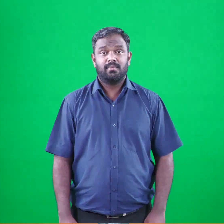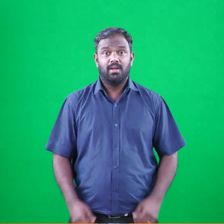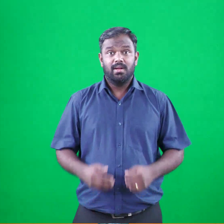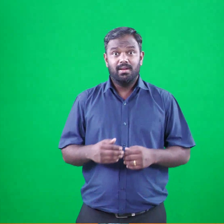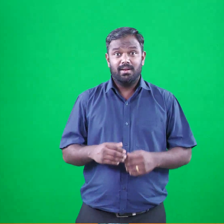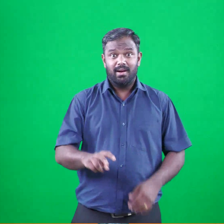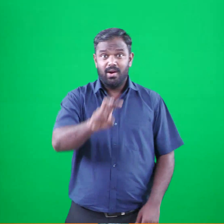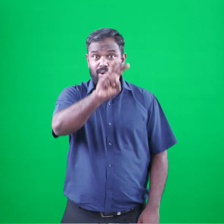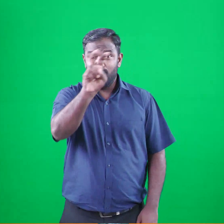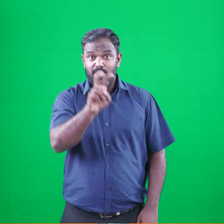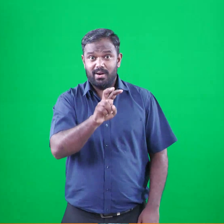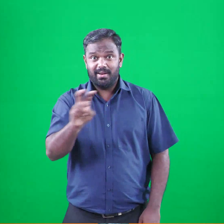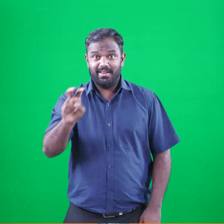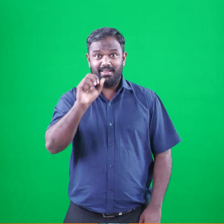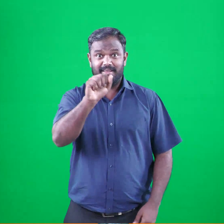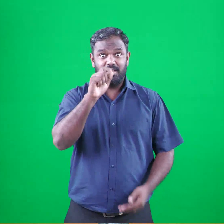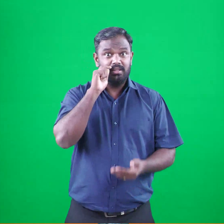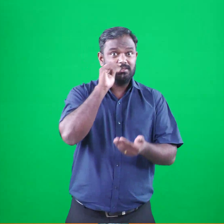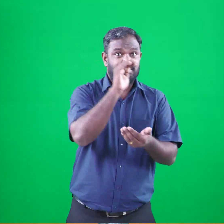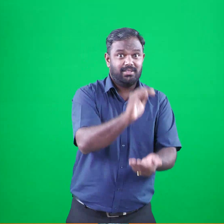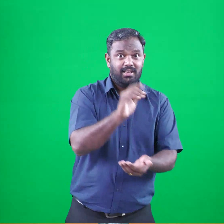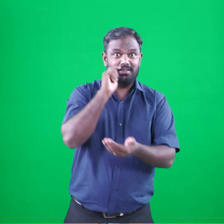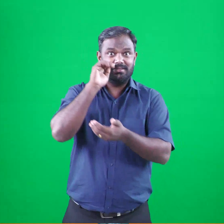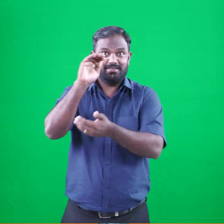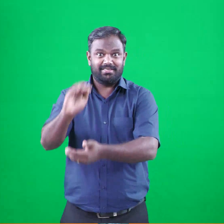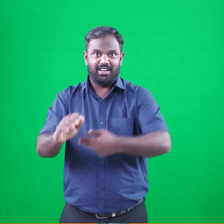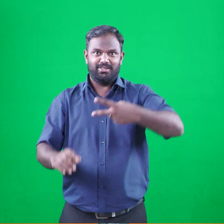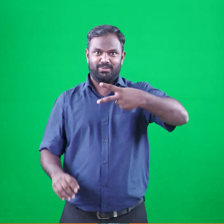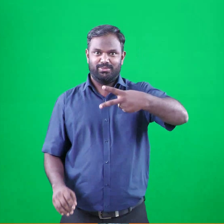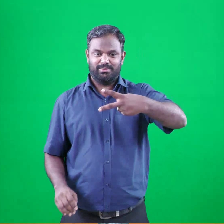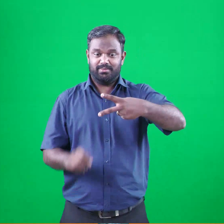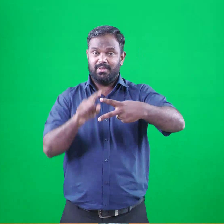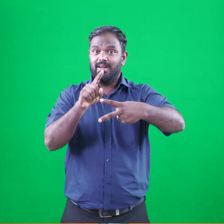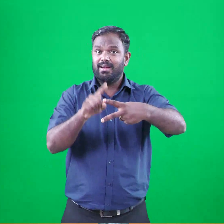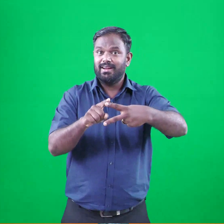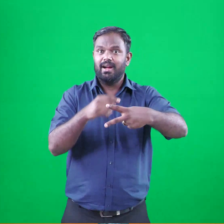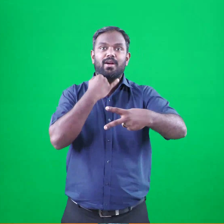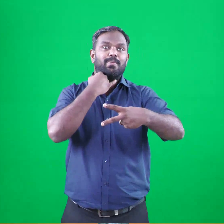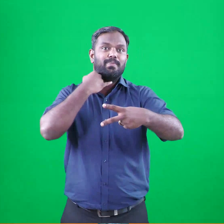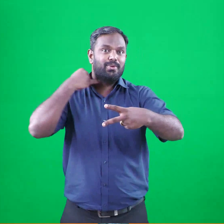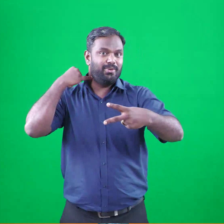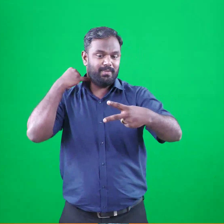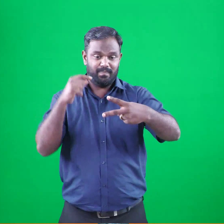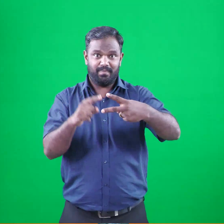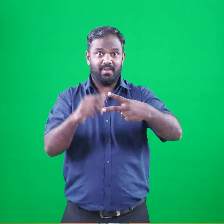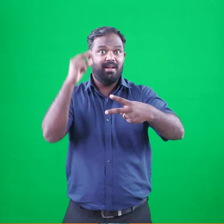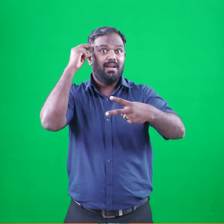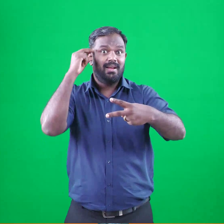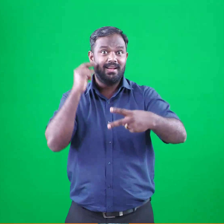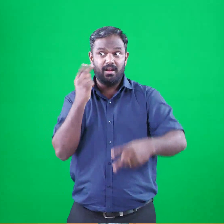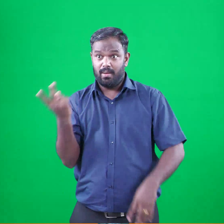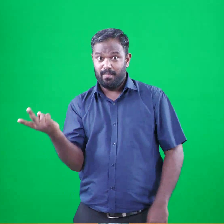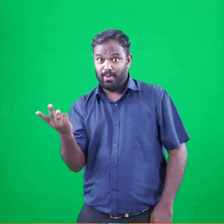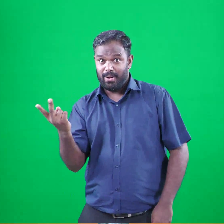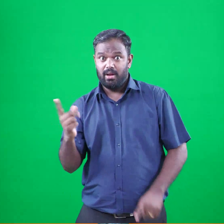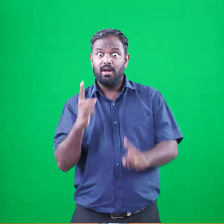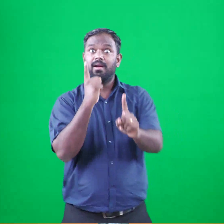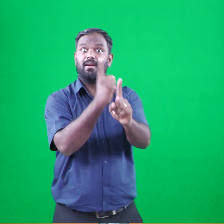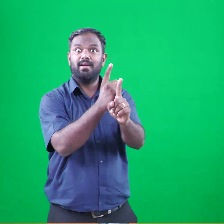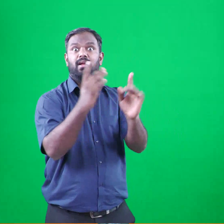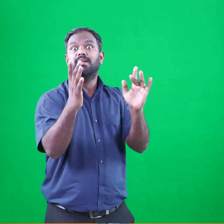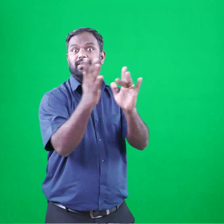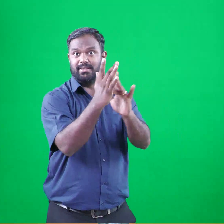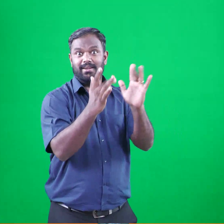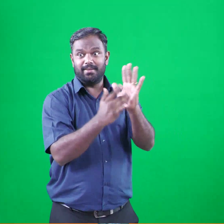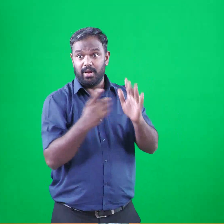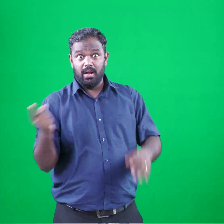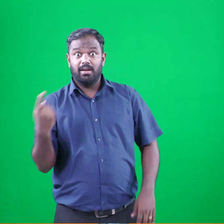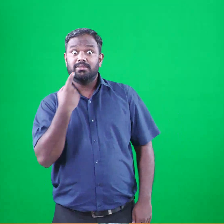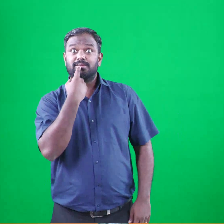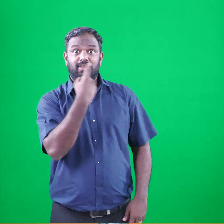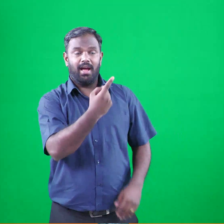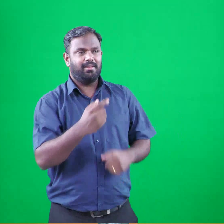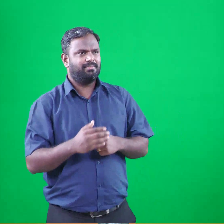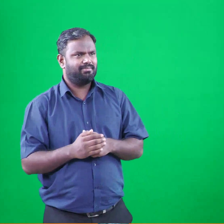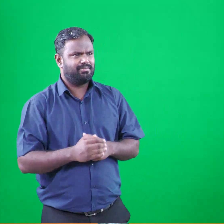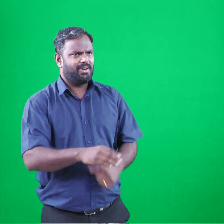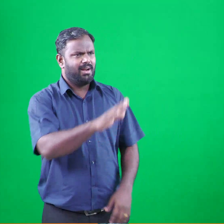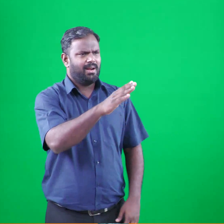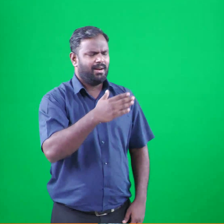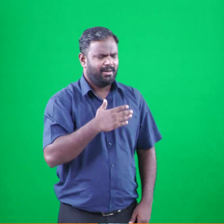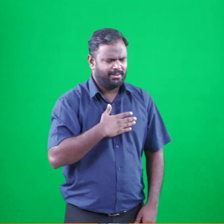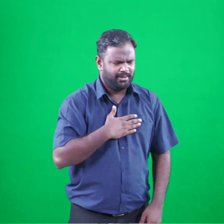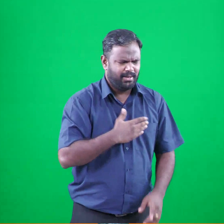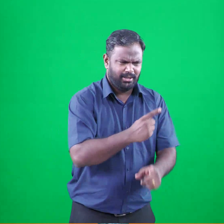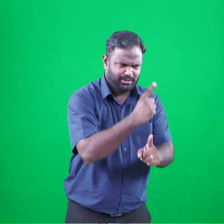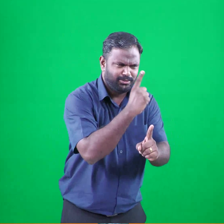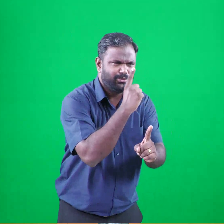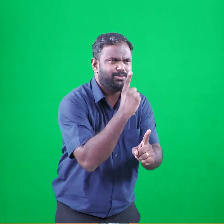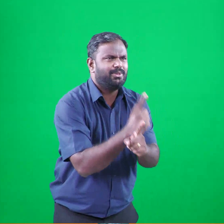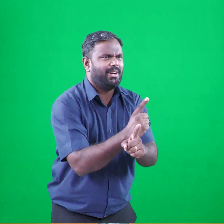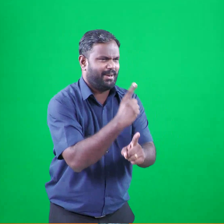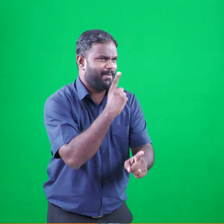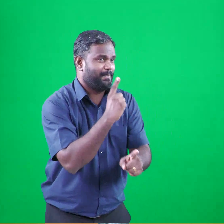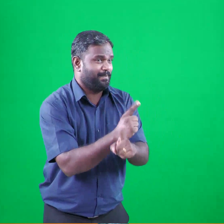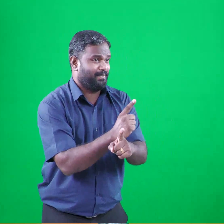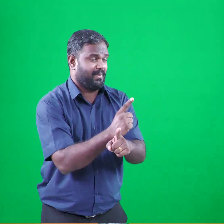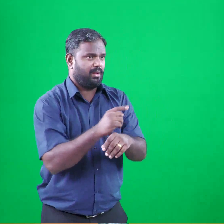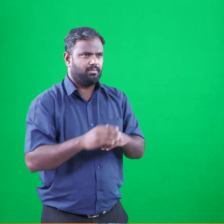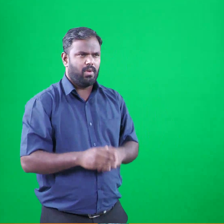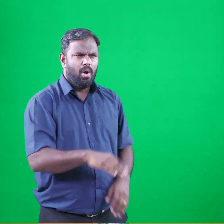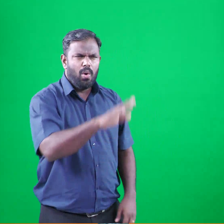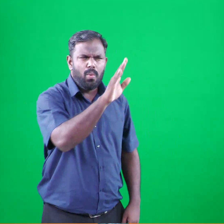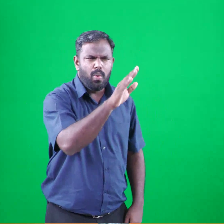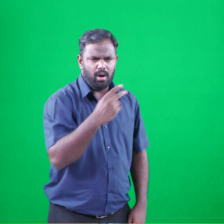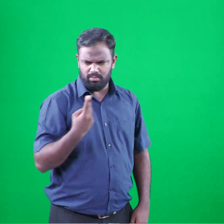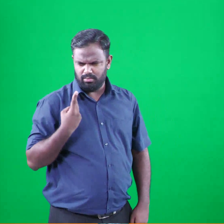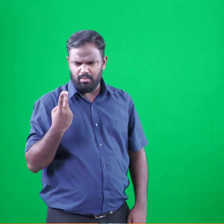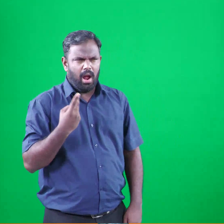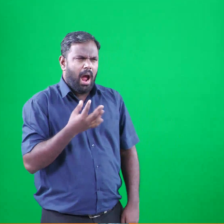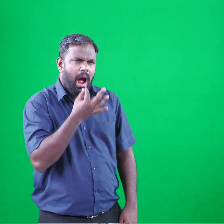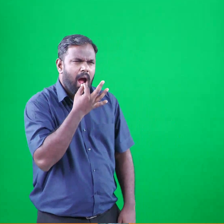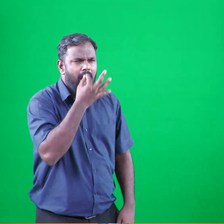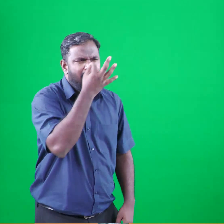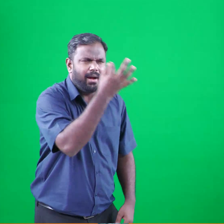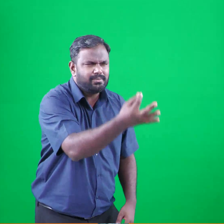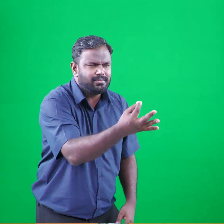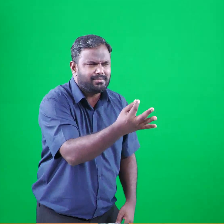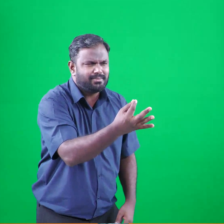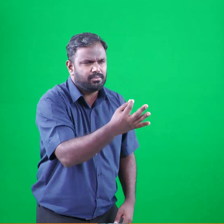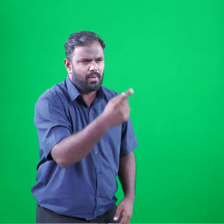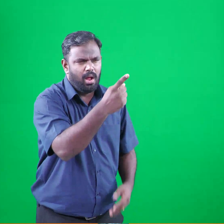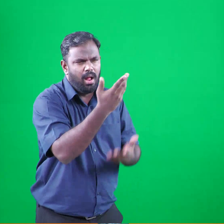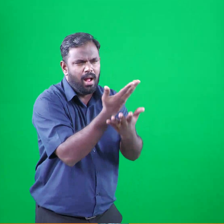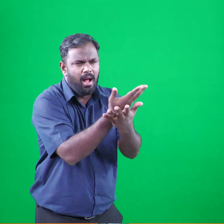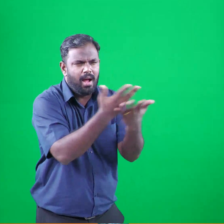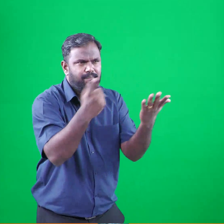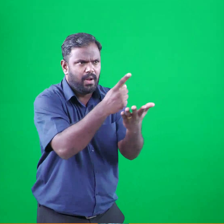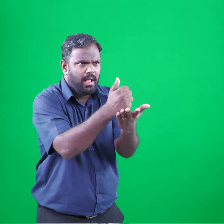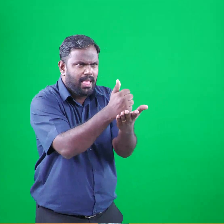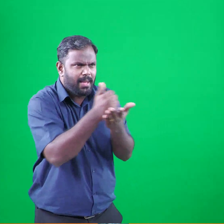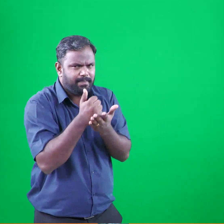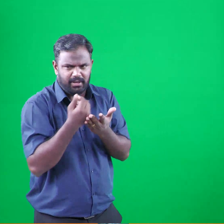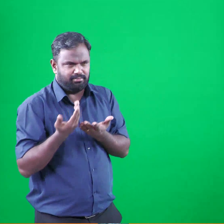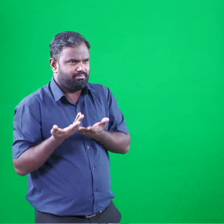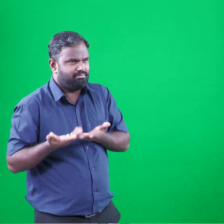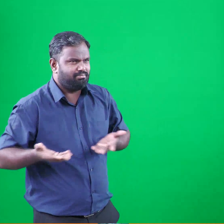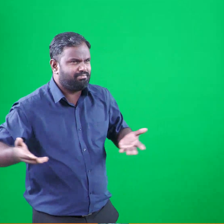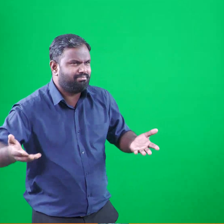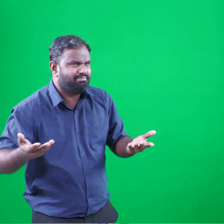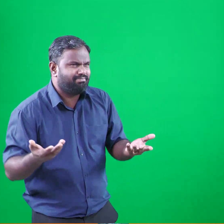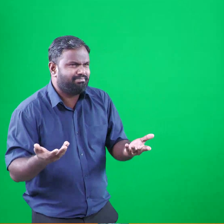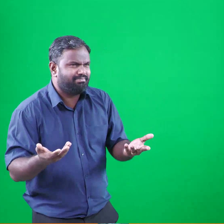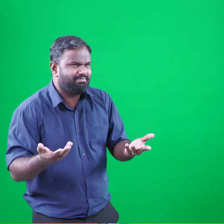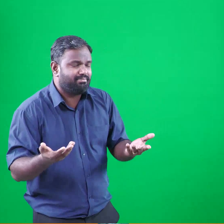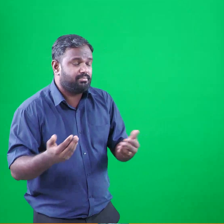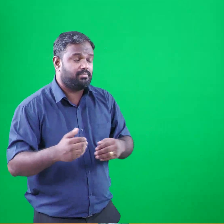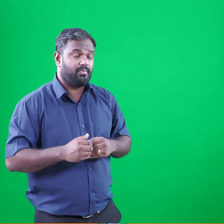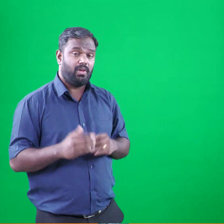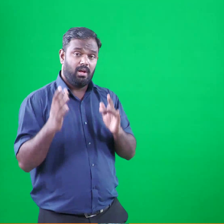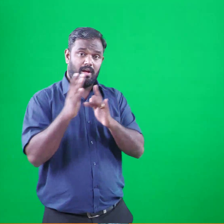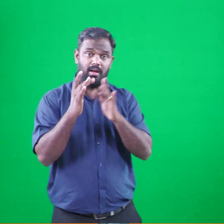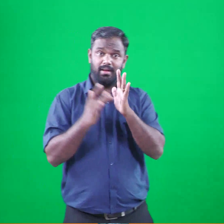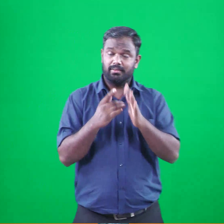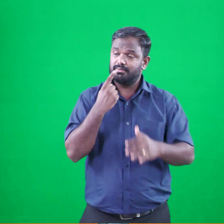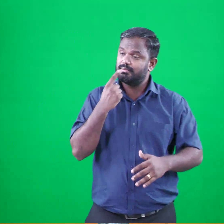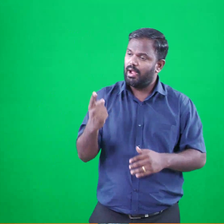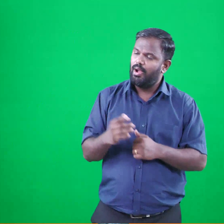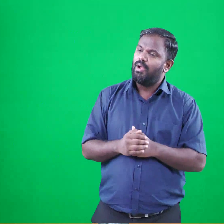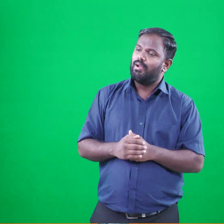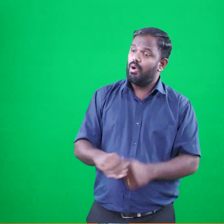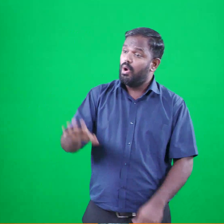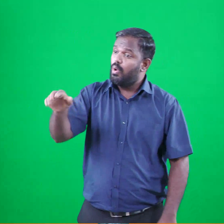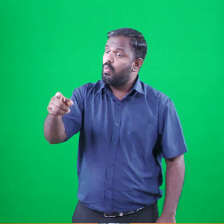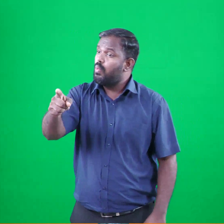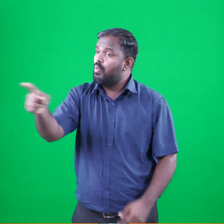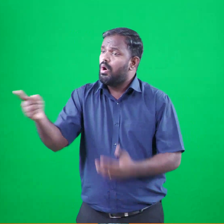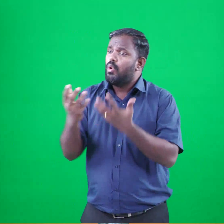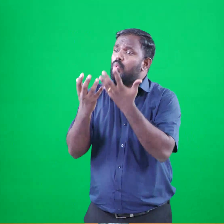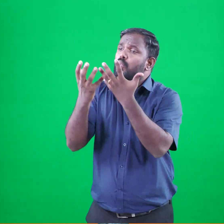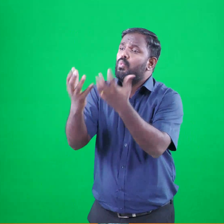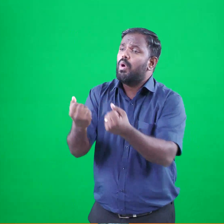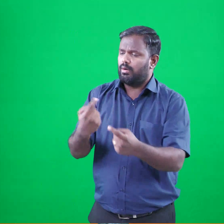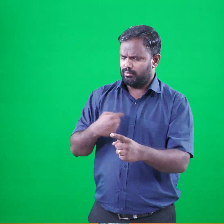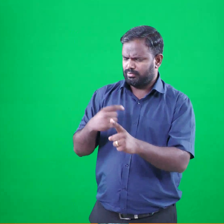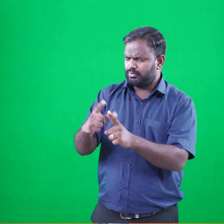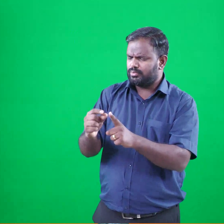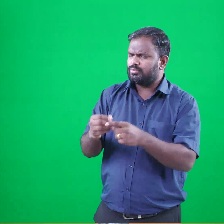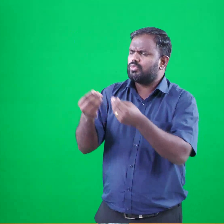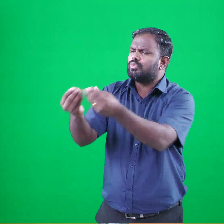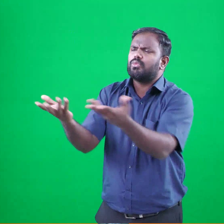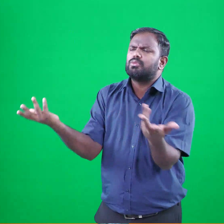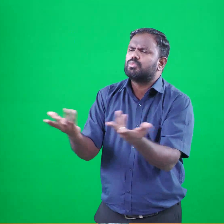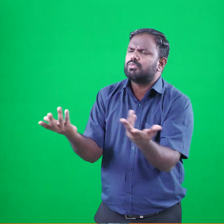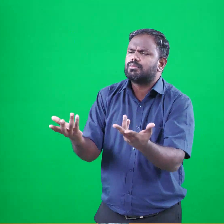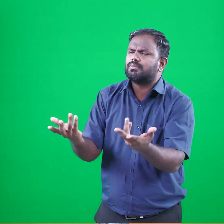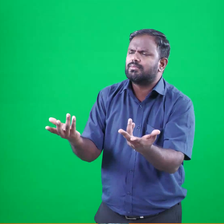Then James and John, the sons of Zebedee, came to Jesus and declared, "Teacher, we want You to do for us whatever we ask."